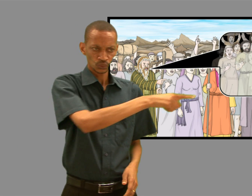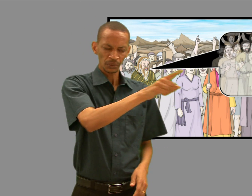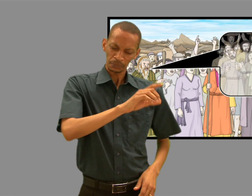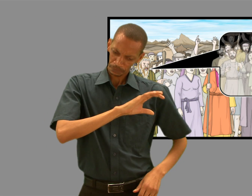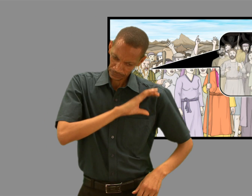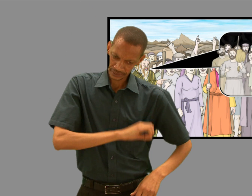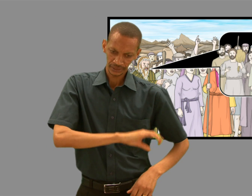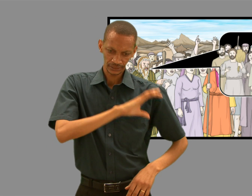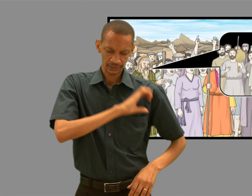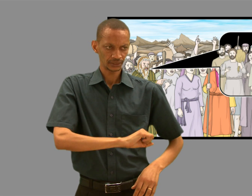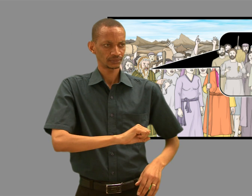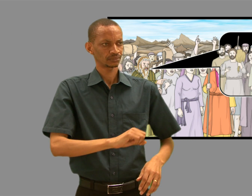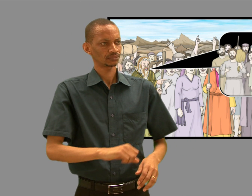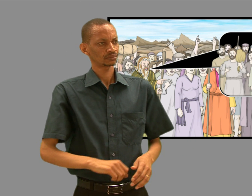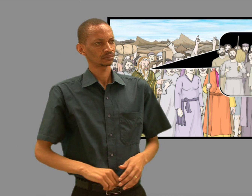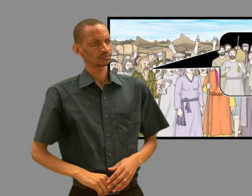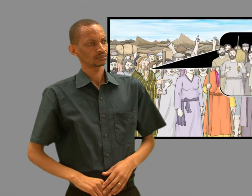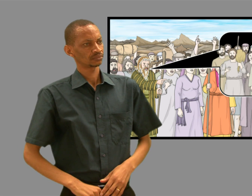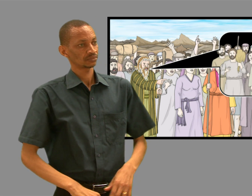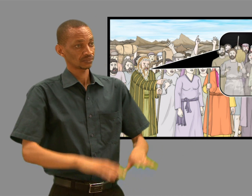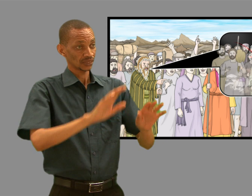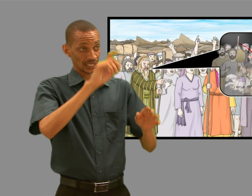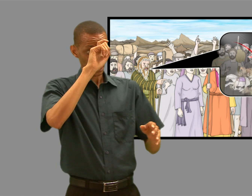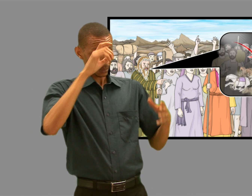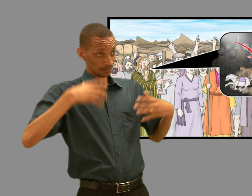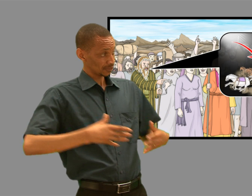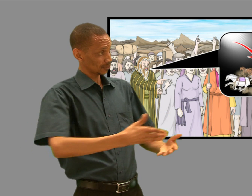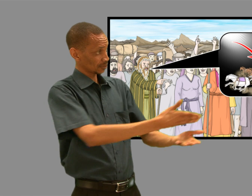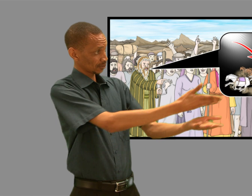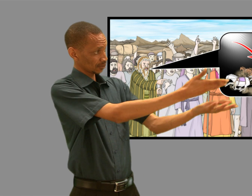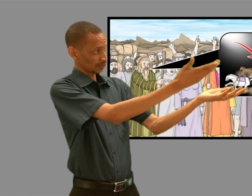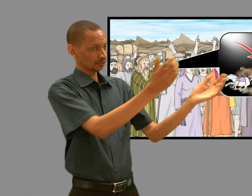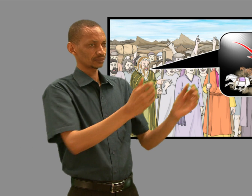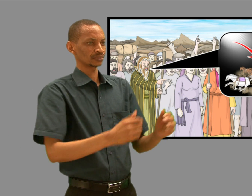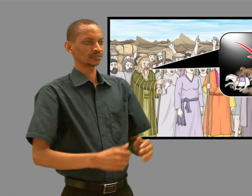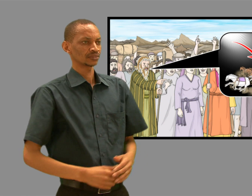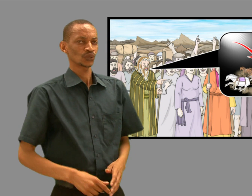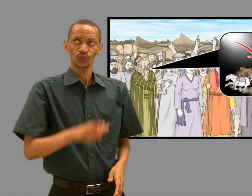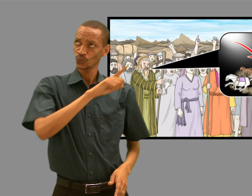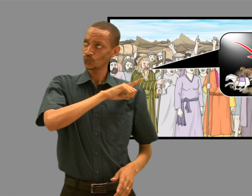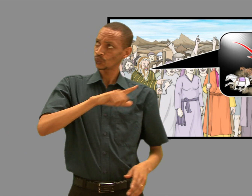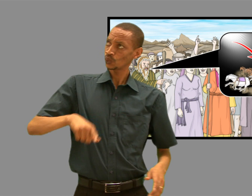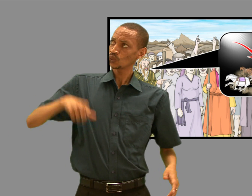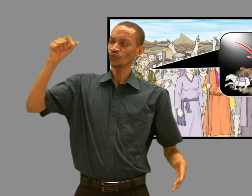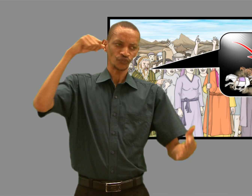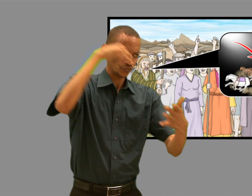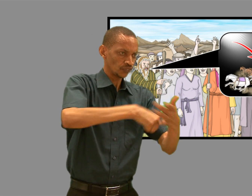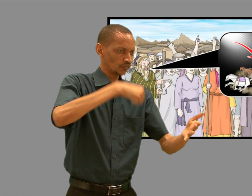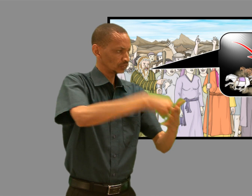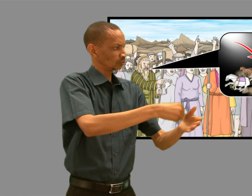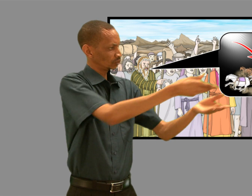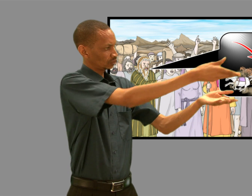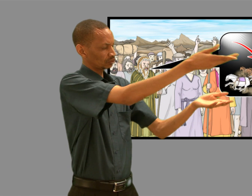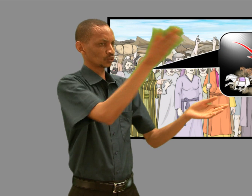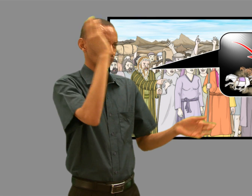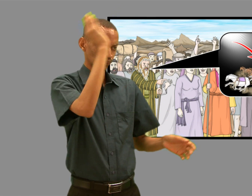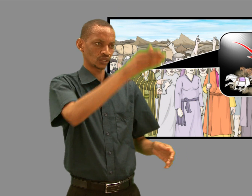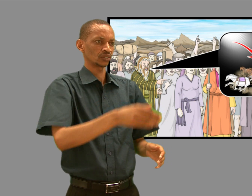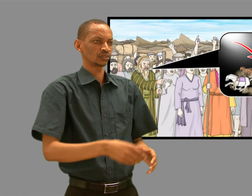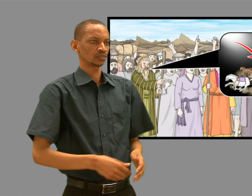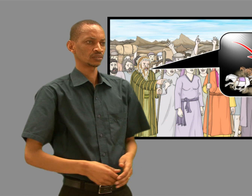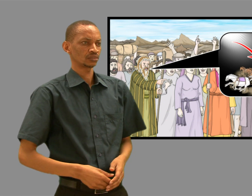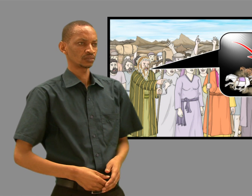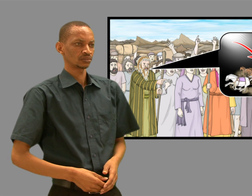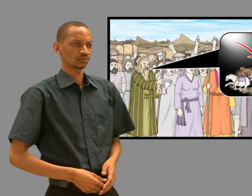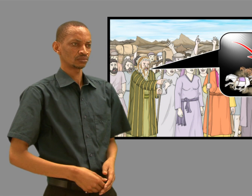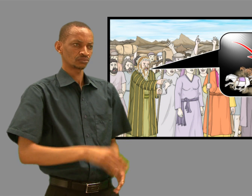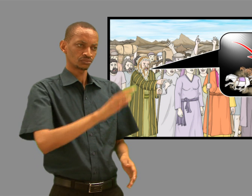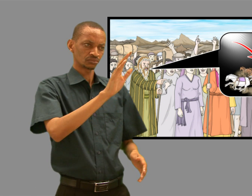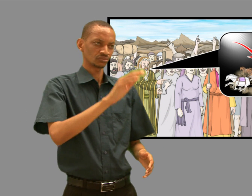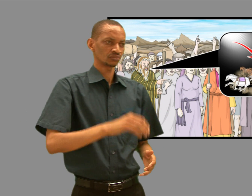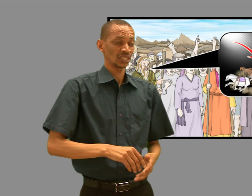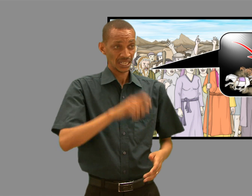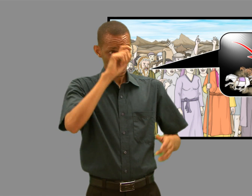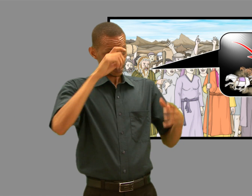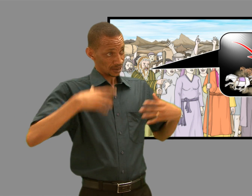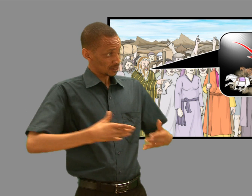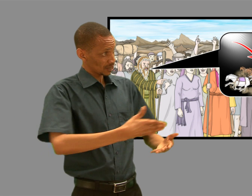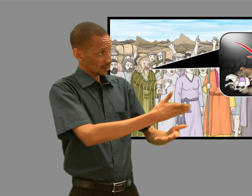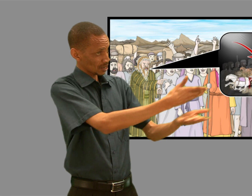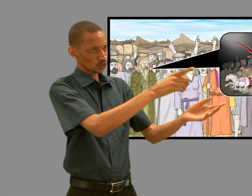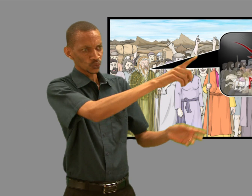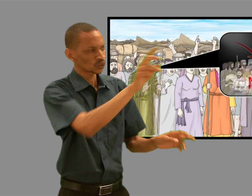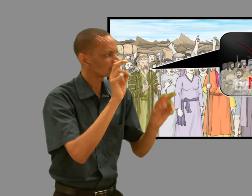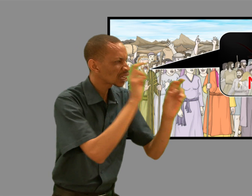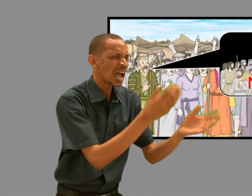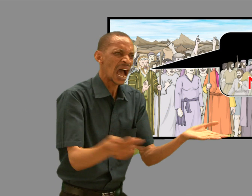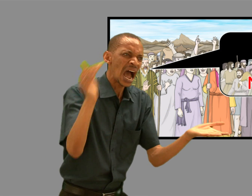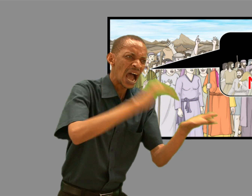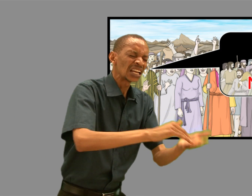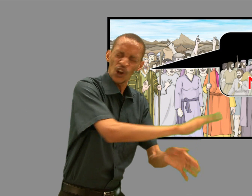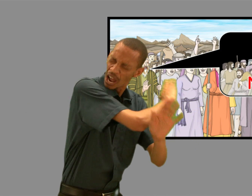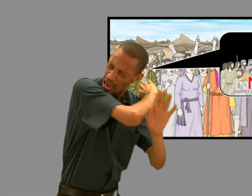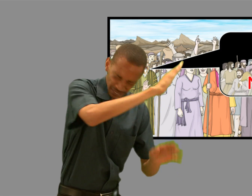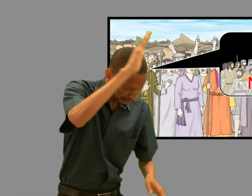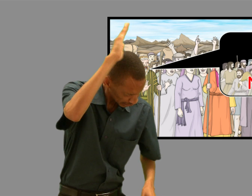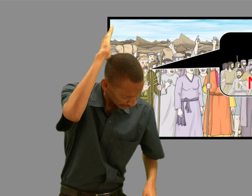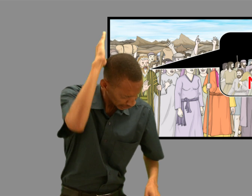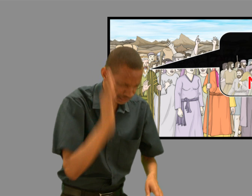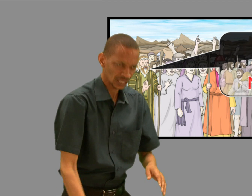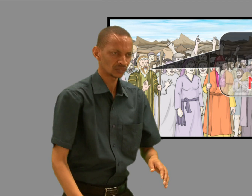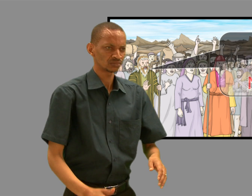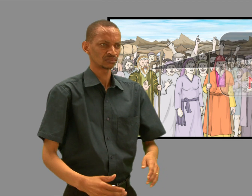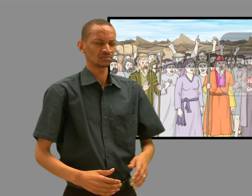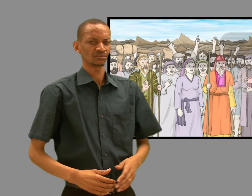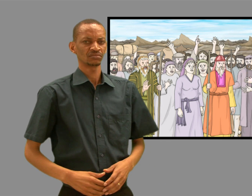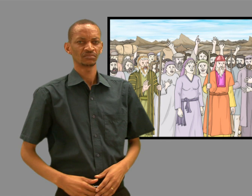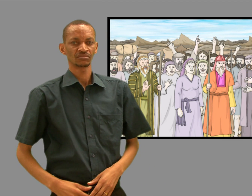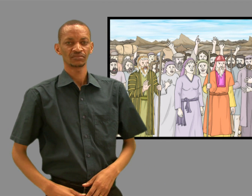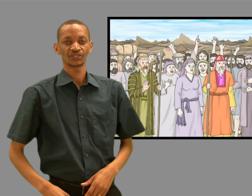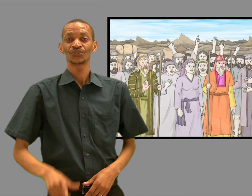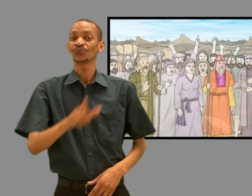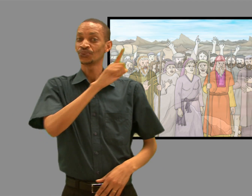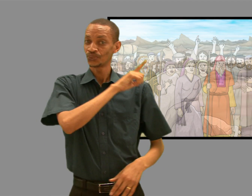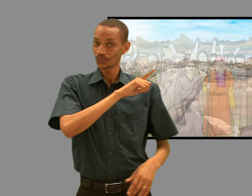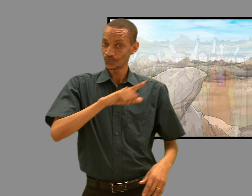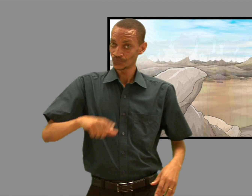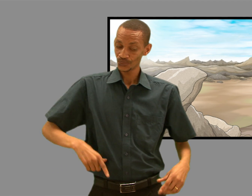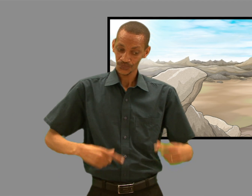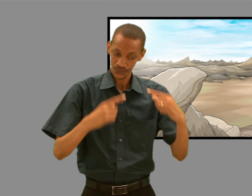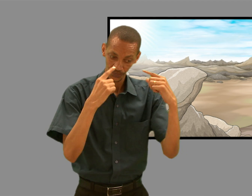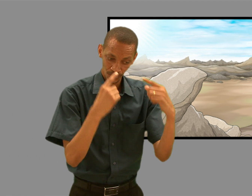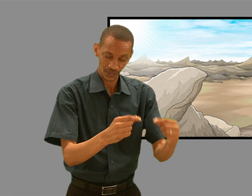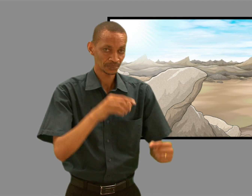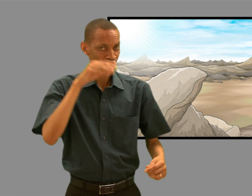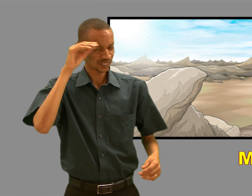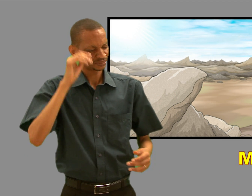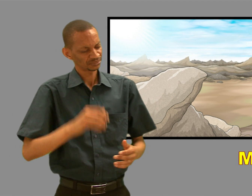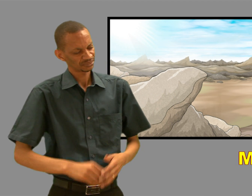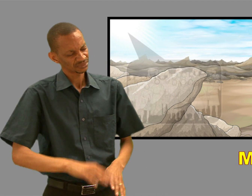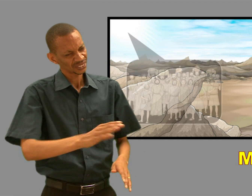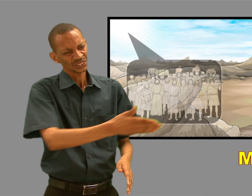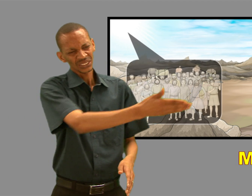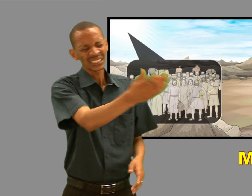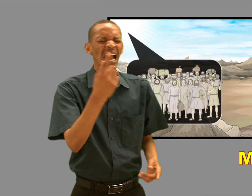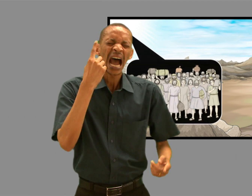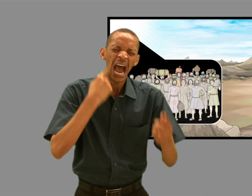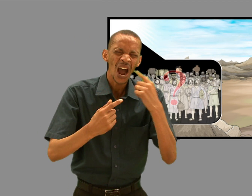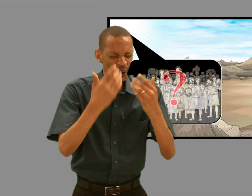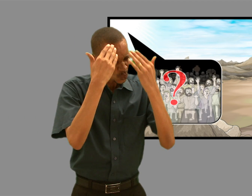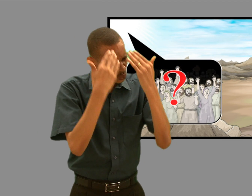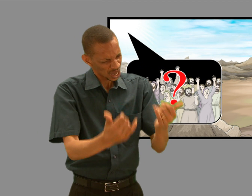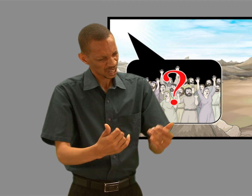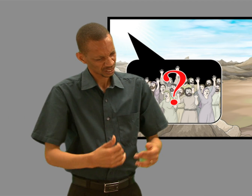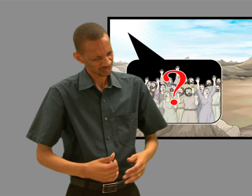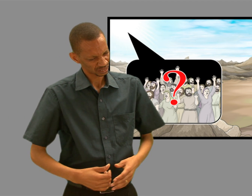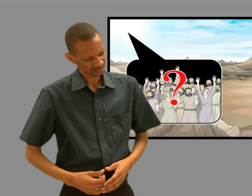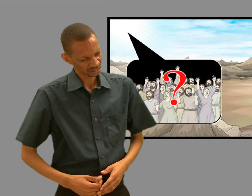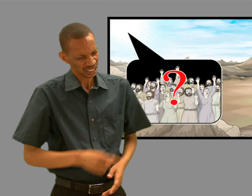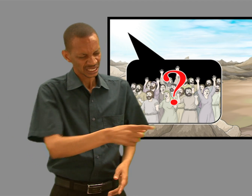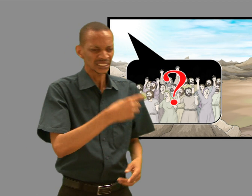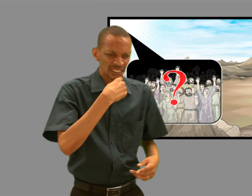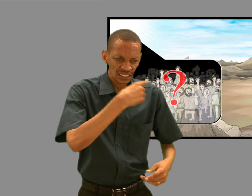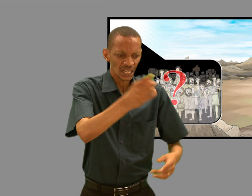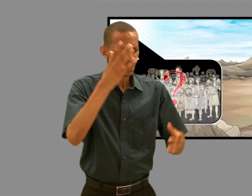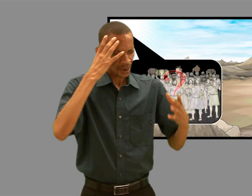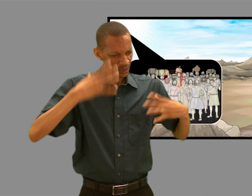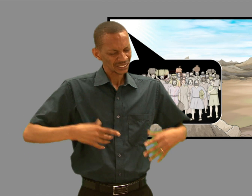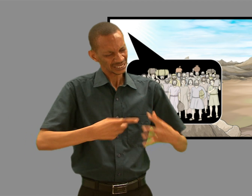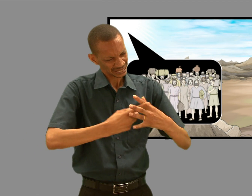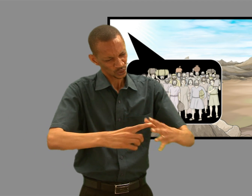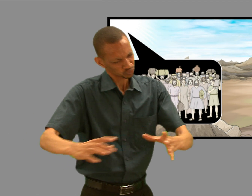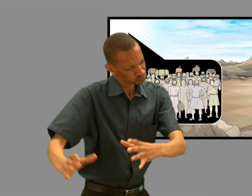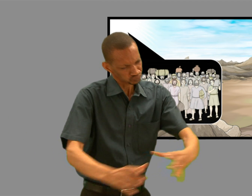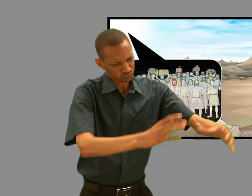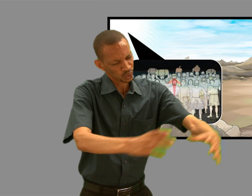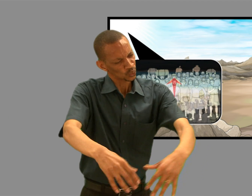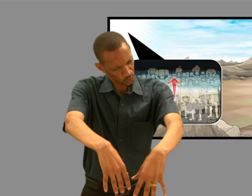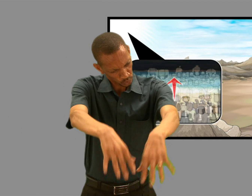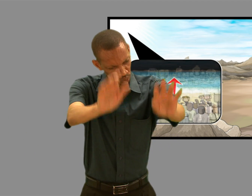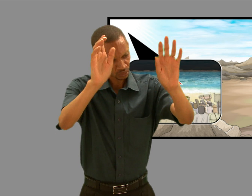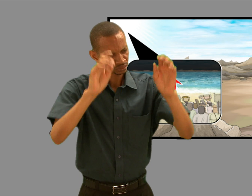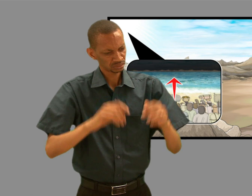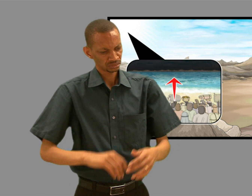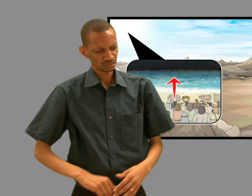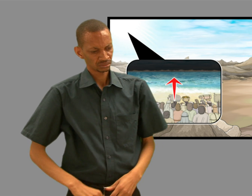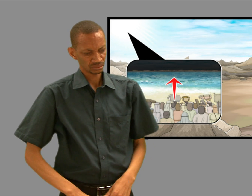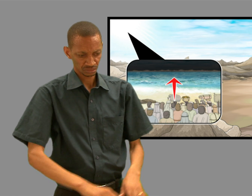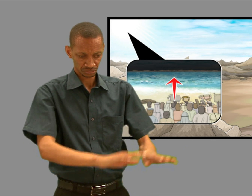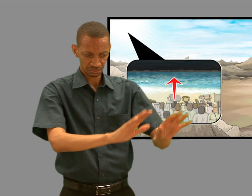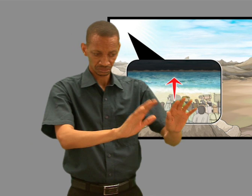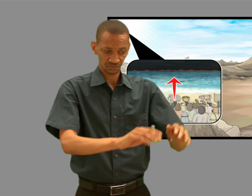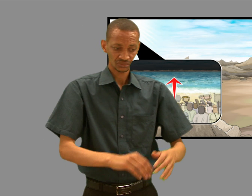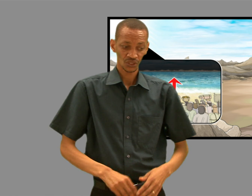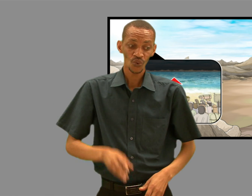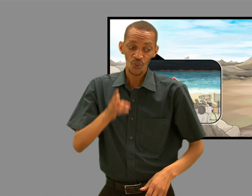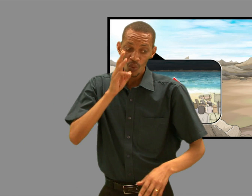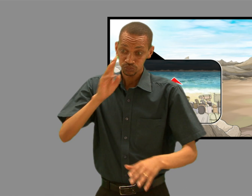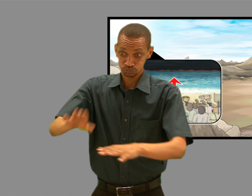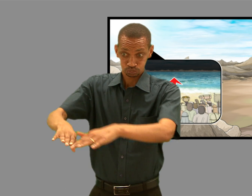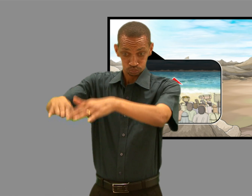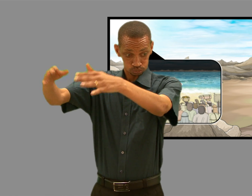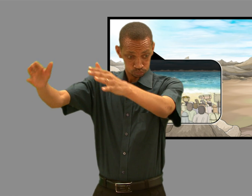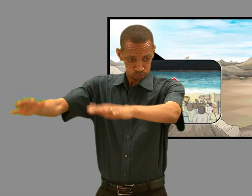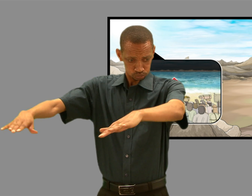for the Egyptians you see today, you will never see again. The LORD will fight for you; you need only to be still.” Then the LORD said to Moses, “Why are you crying out to Me? Tell the Israelites to go forward.